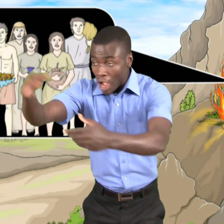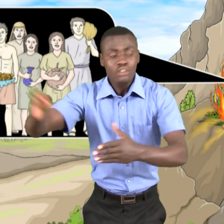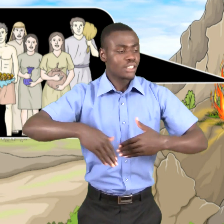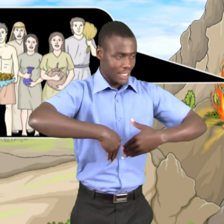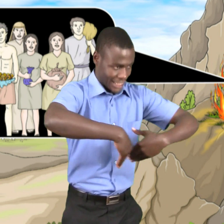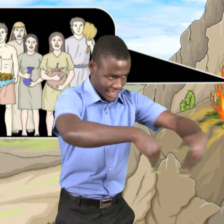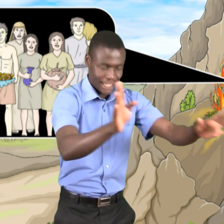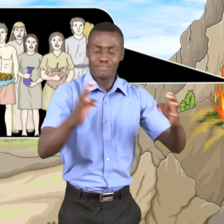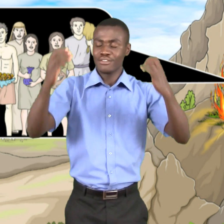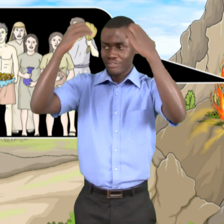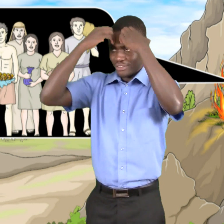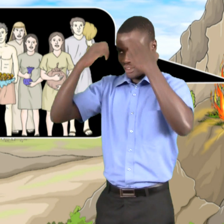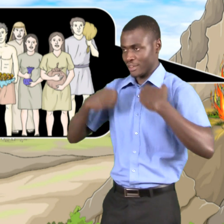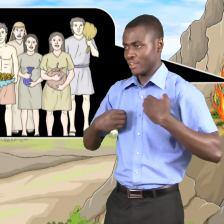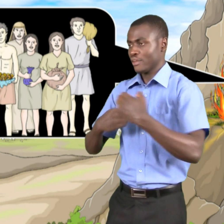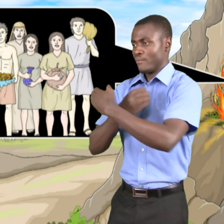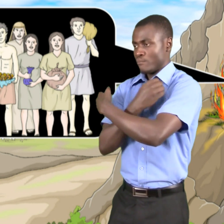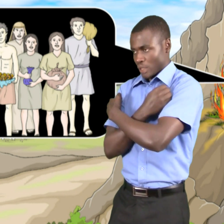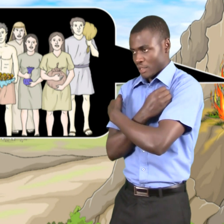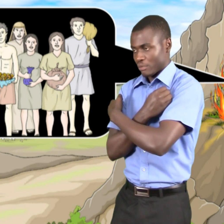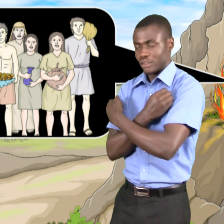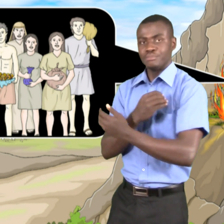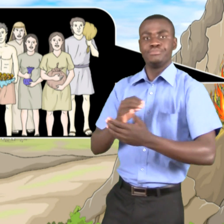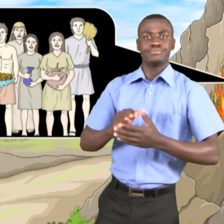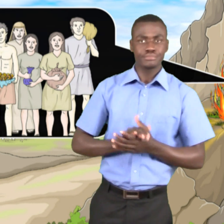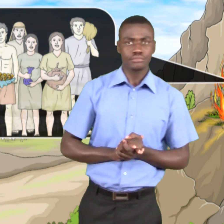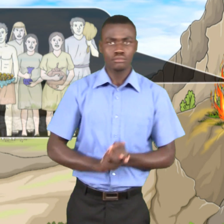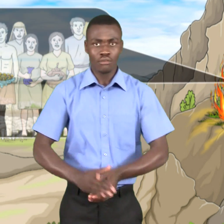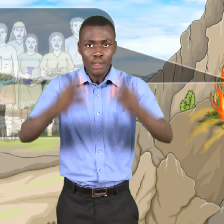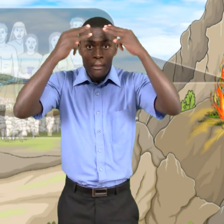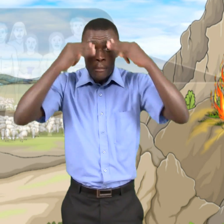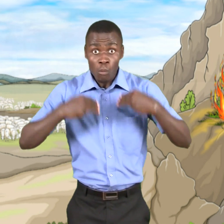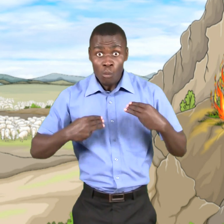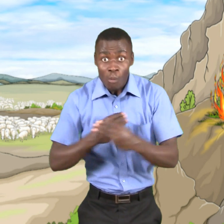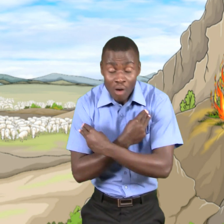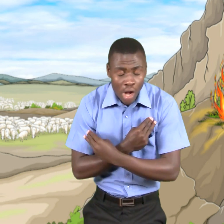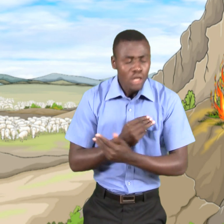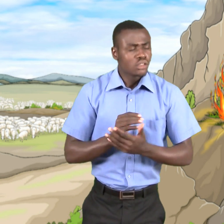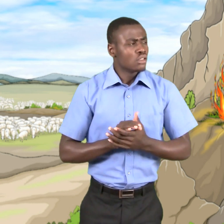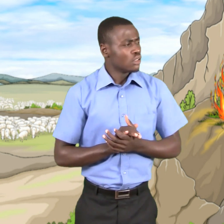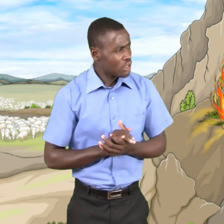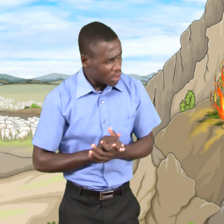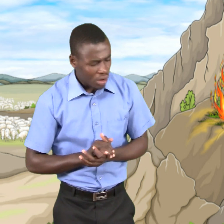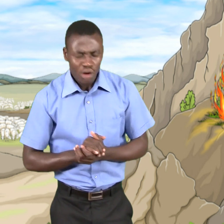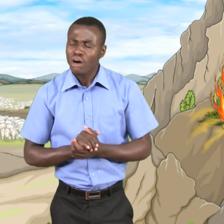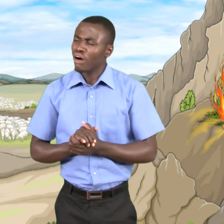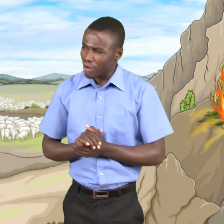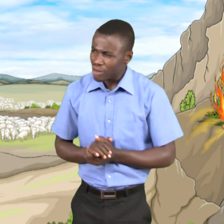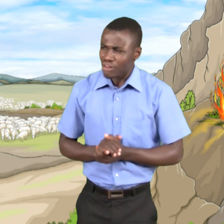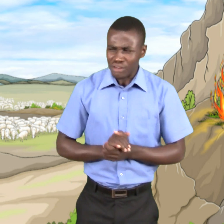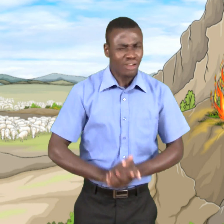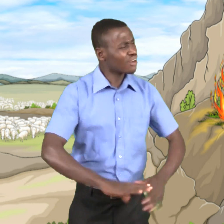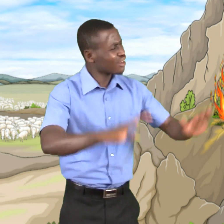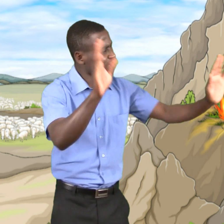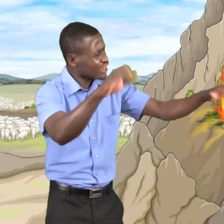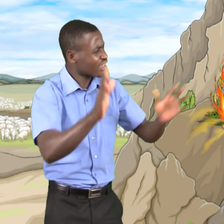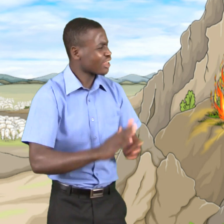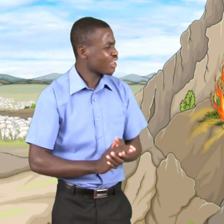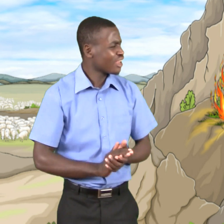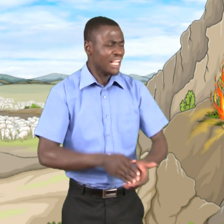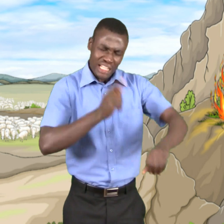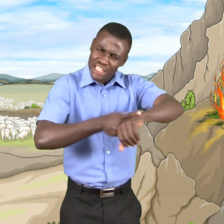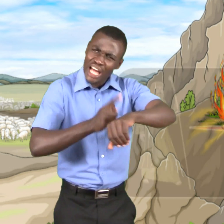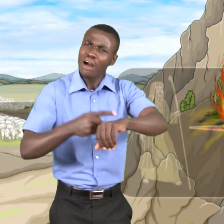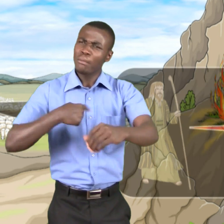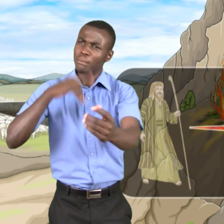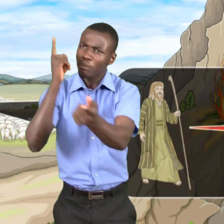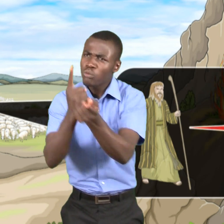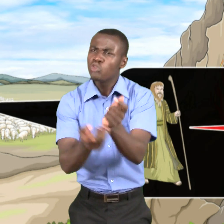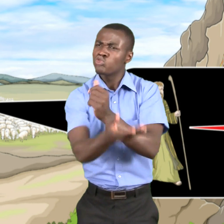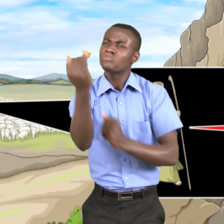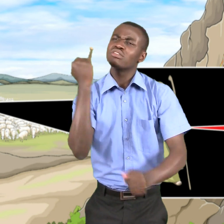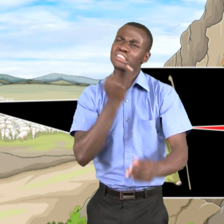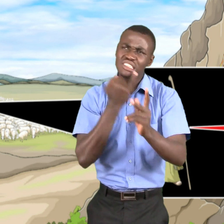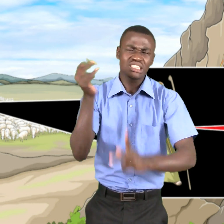So you will plunder the Egyptians.”